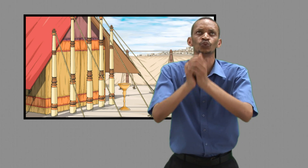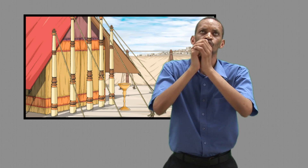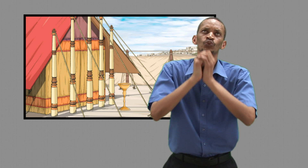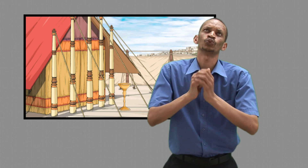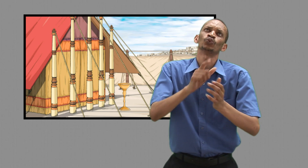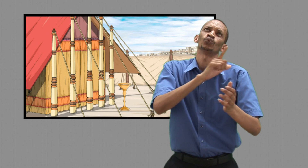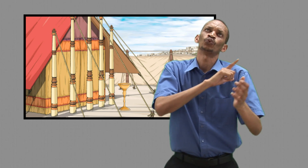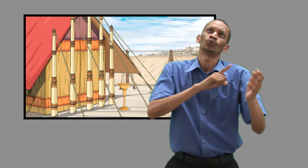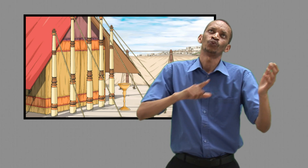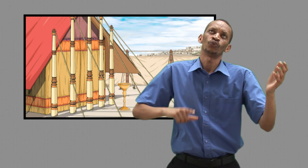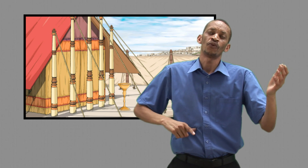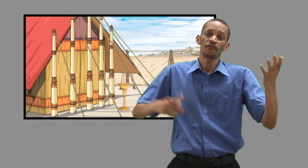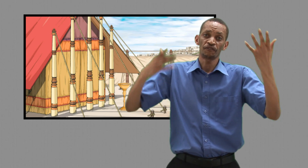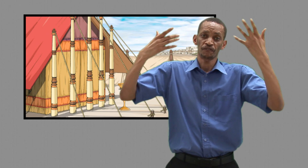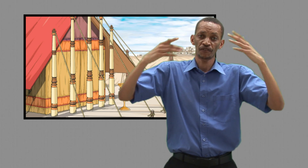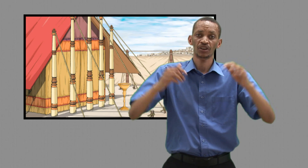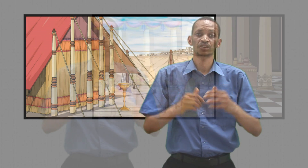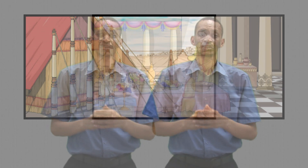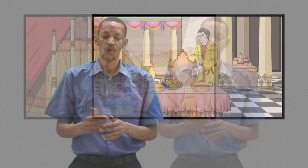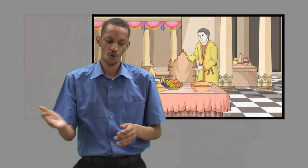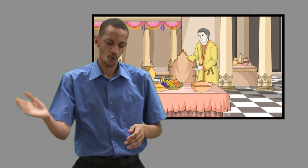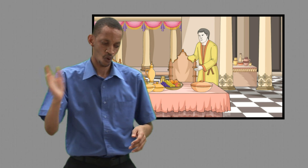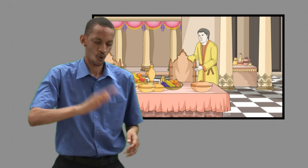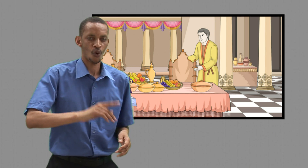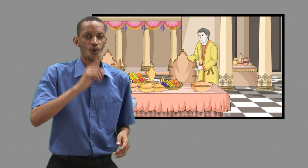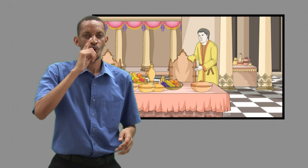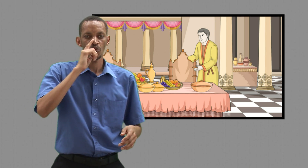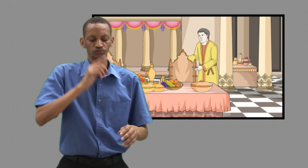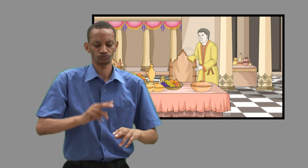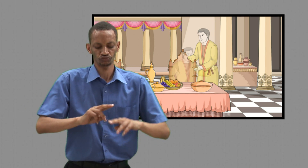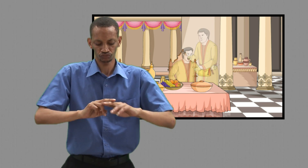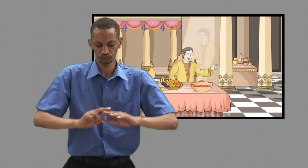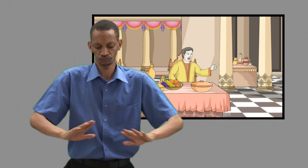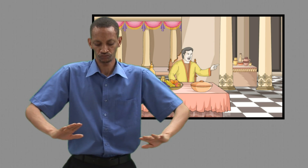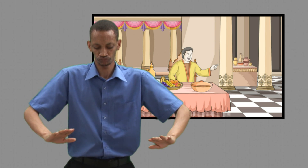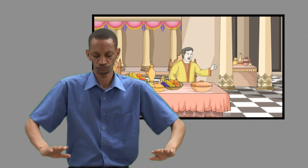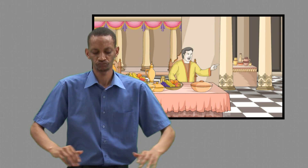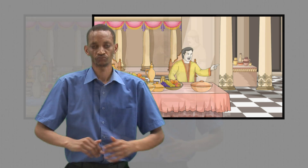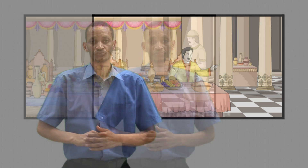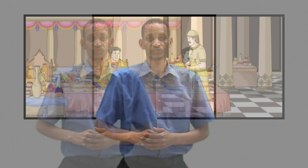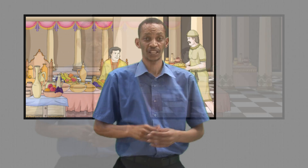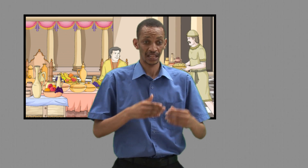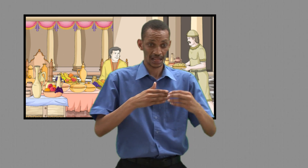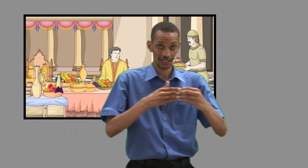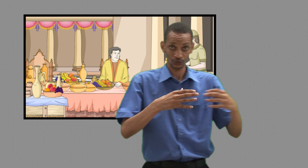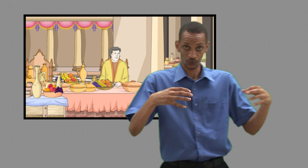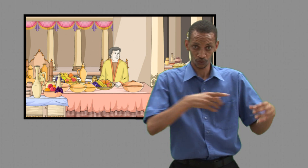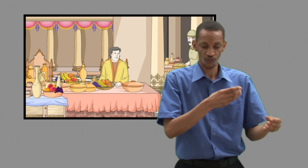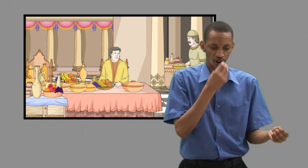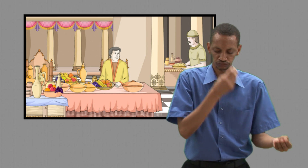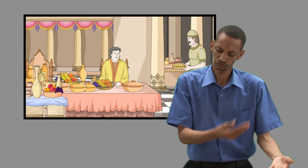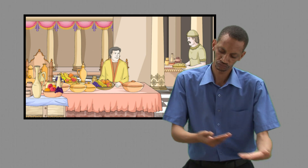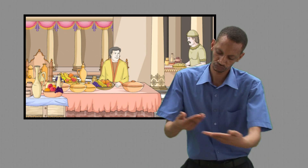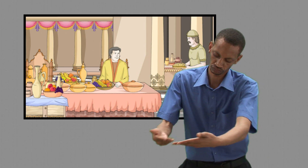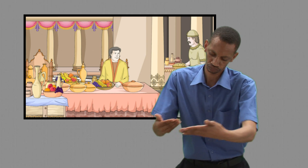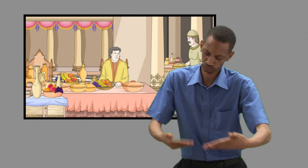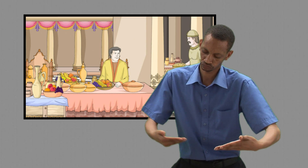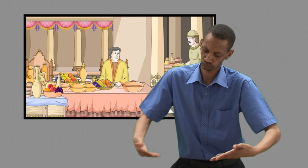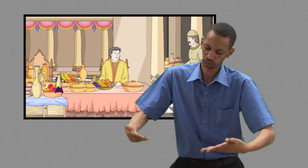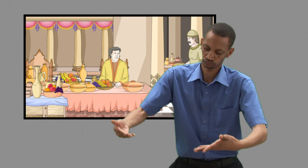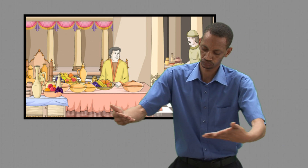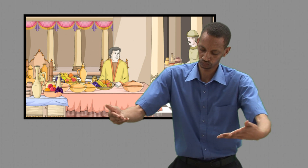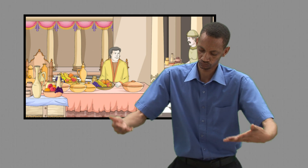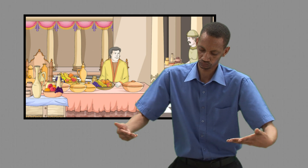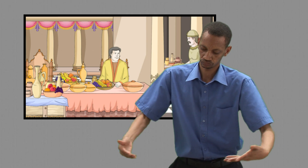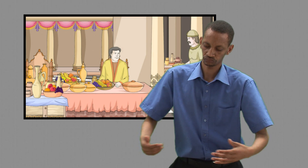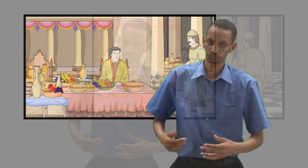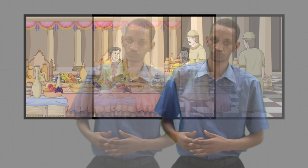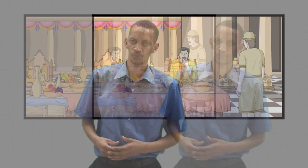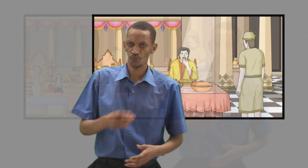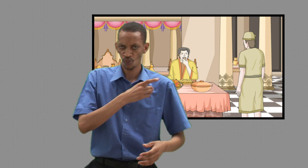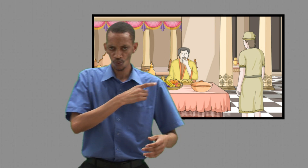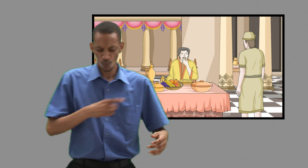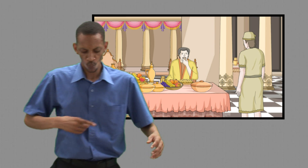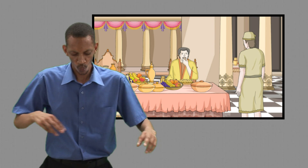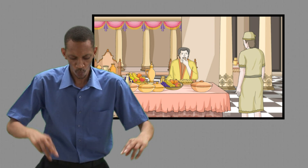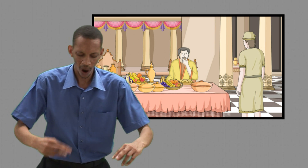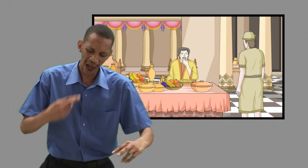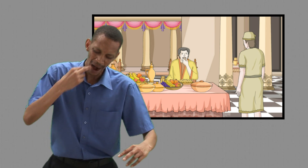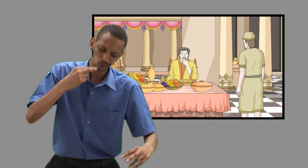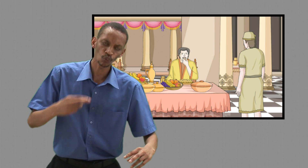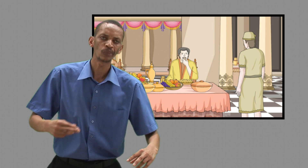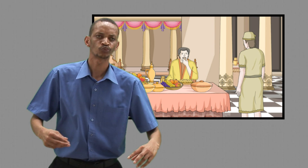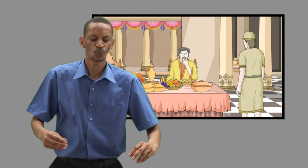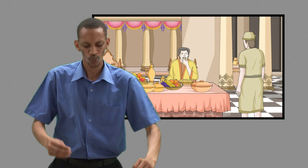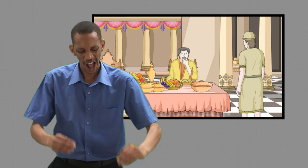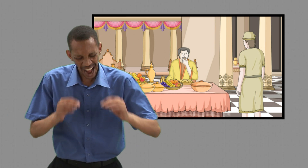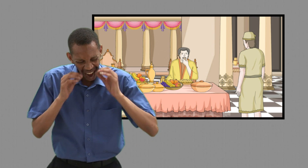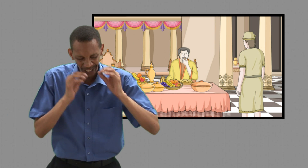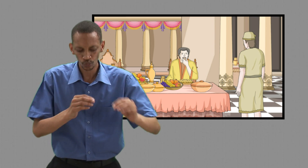Then he went to his own house, and at his request they set food before him, and he ate.